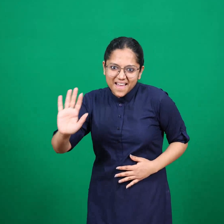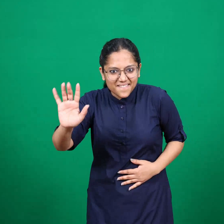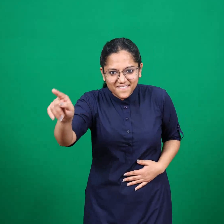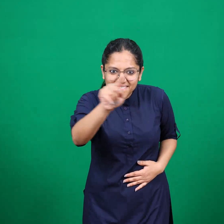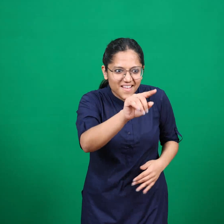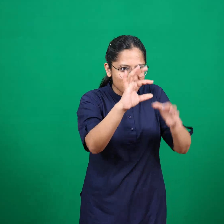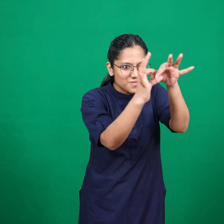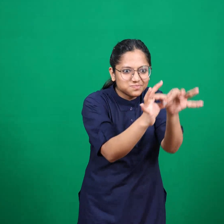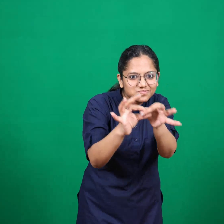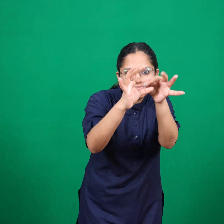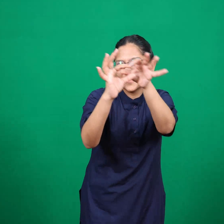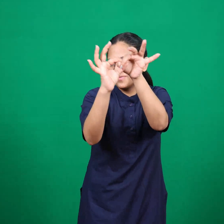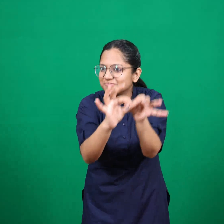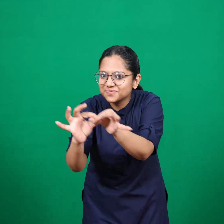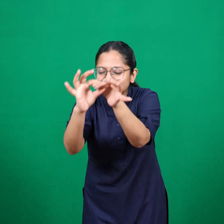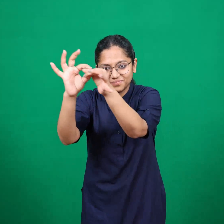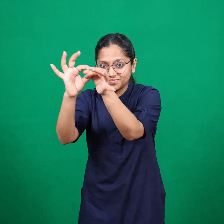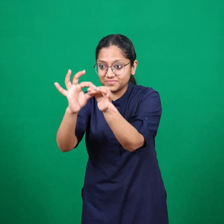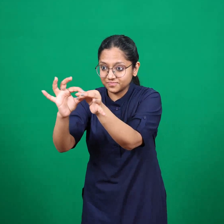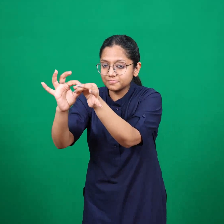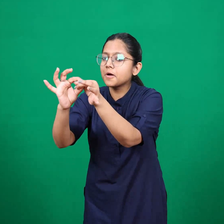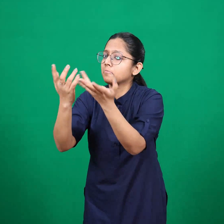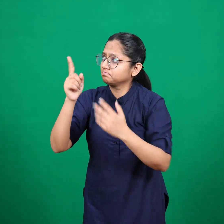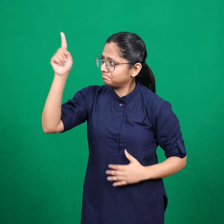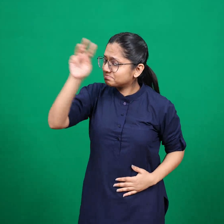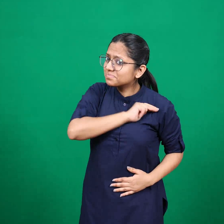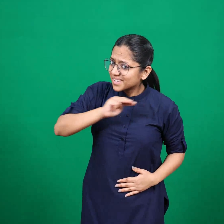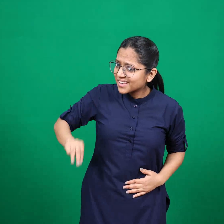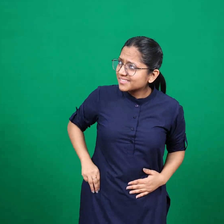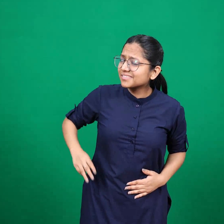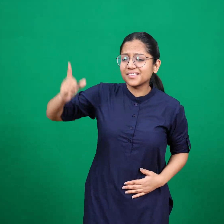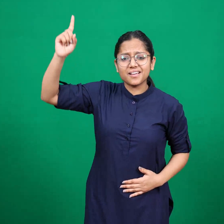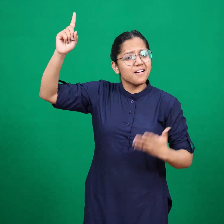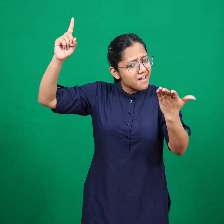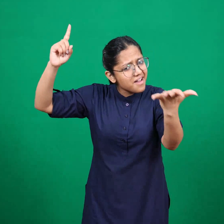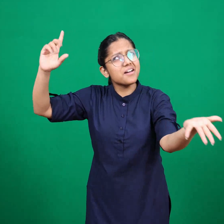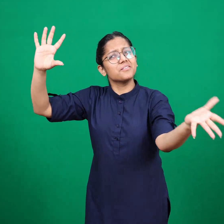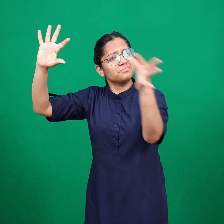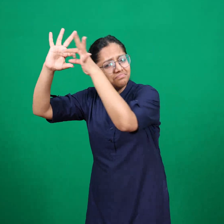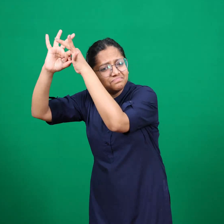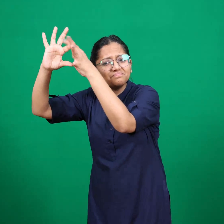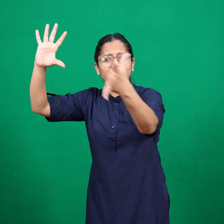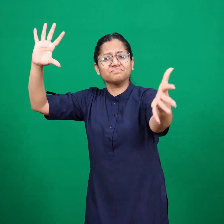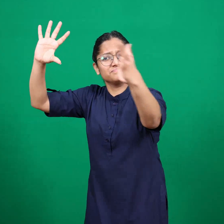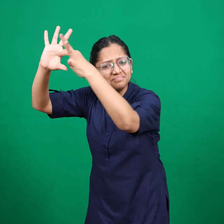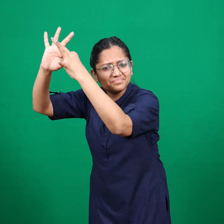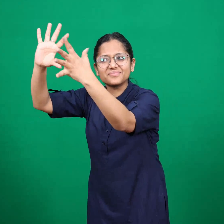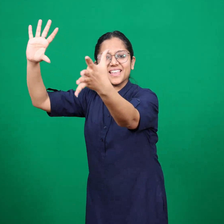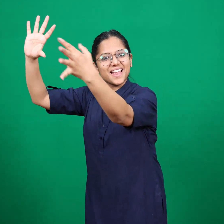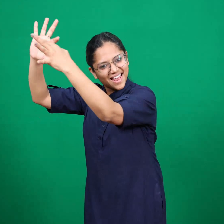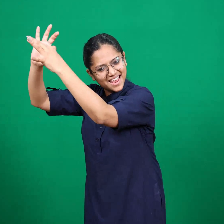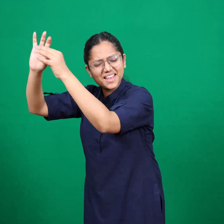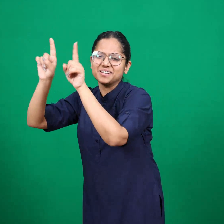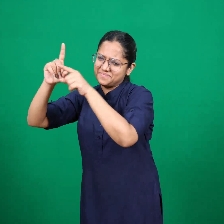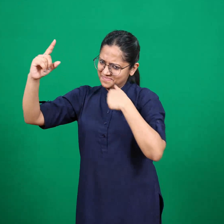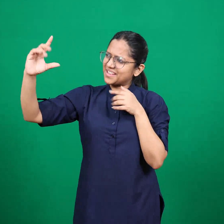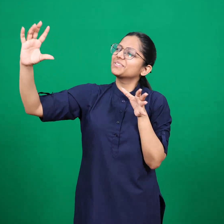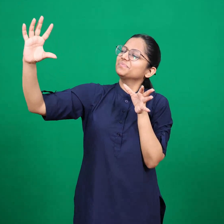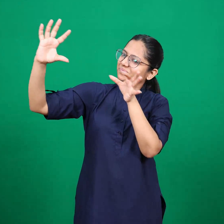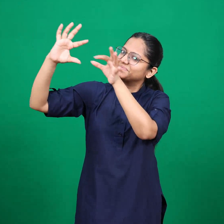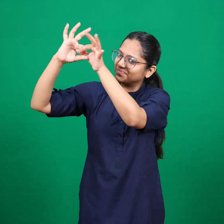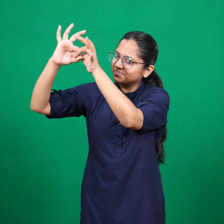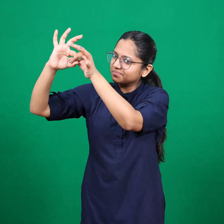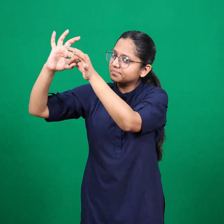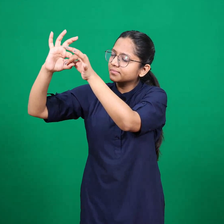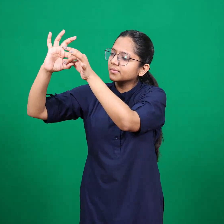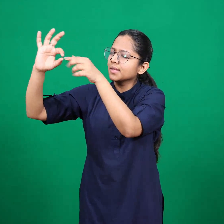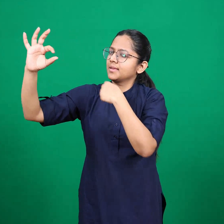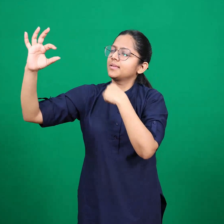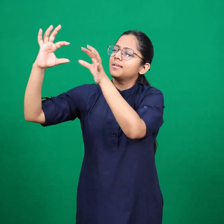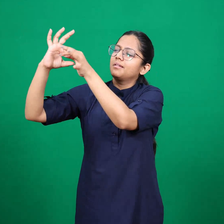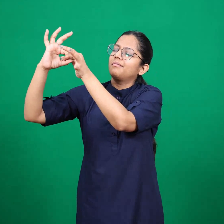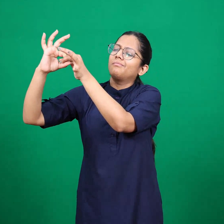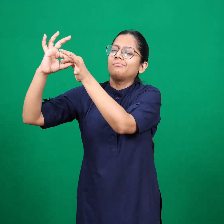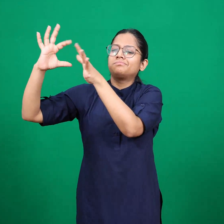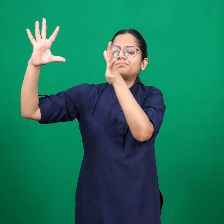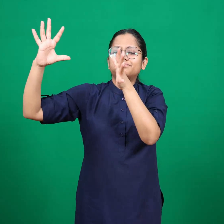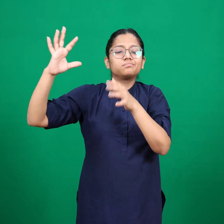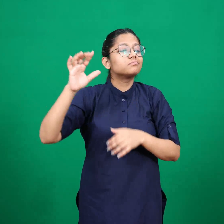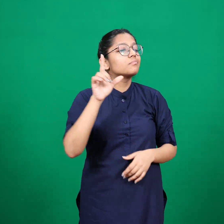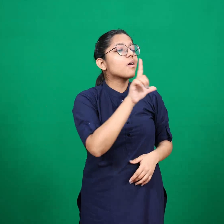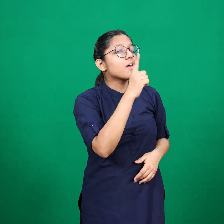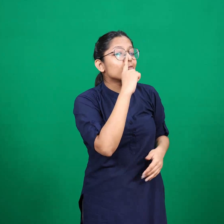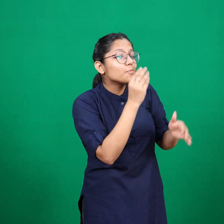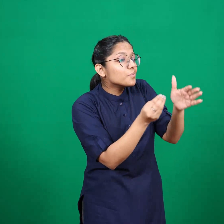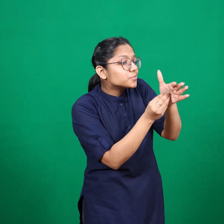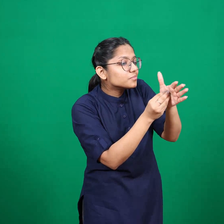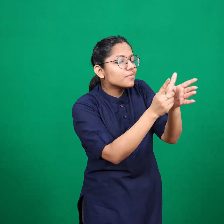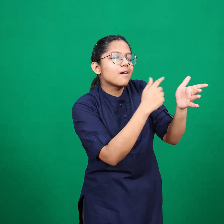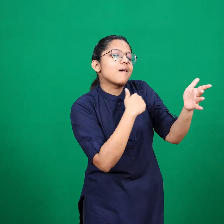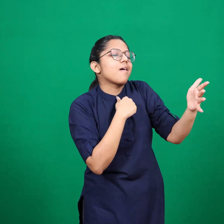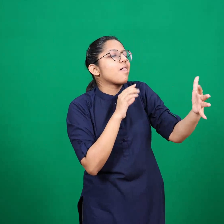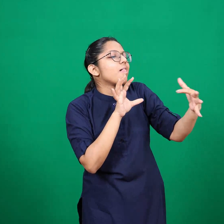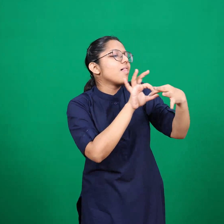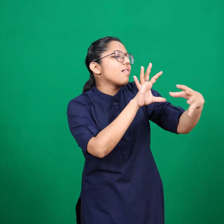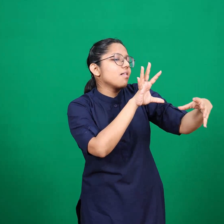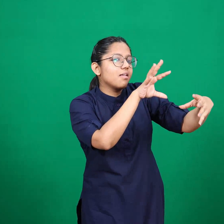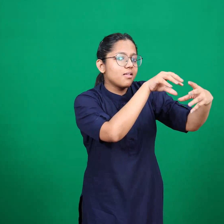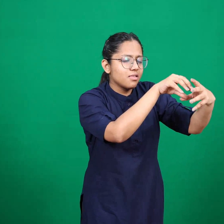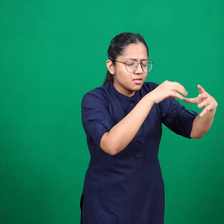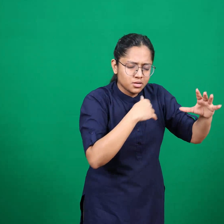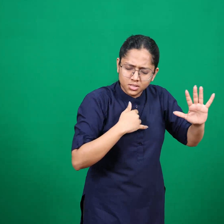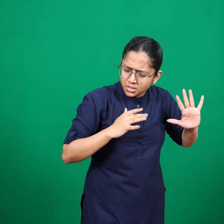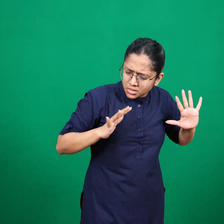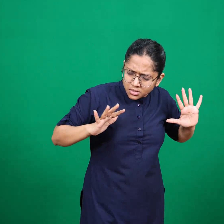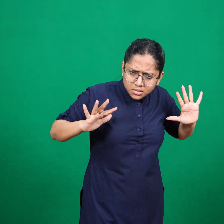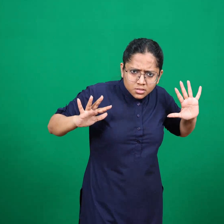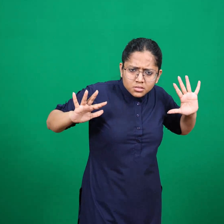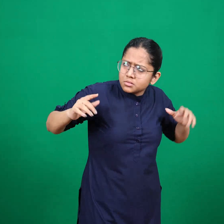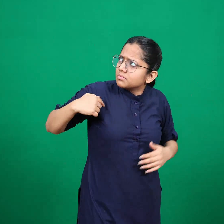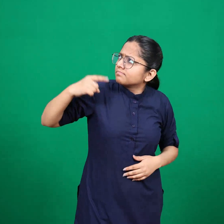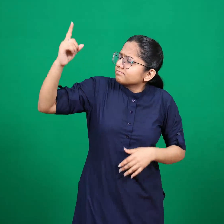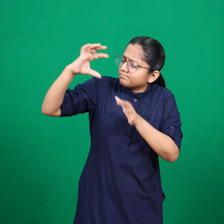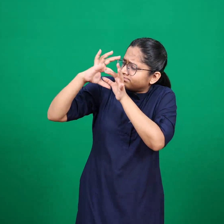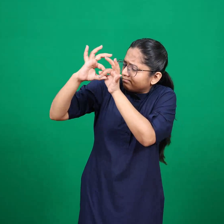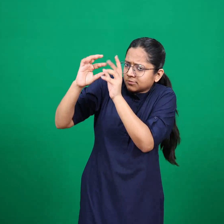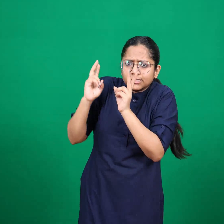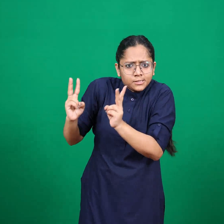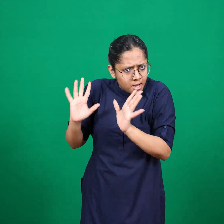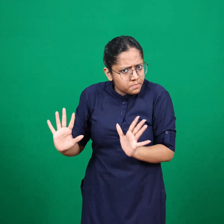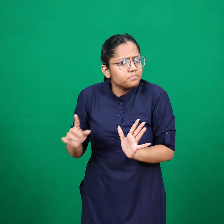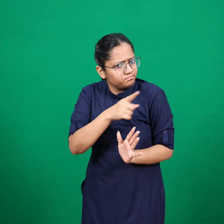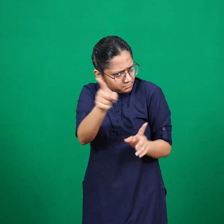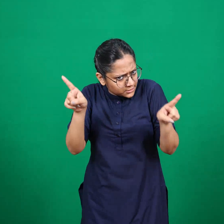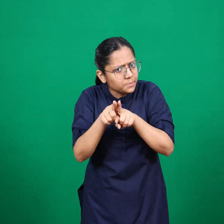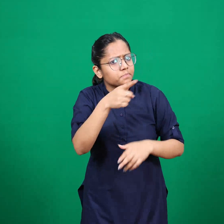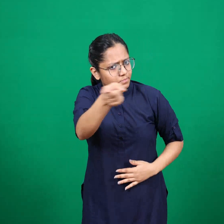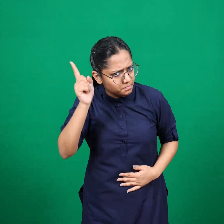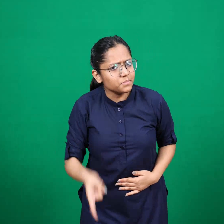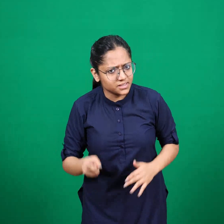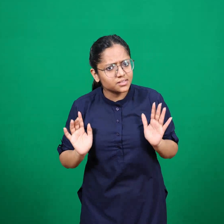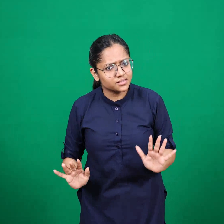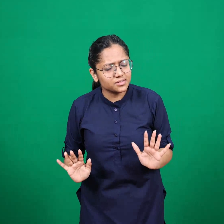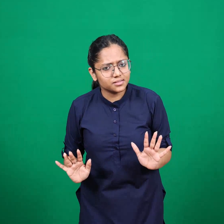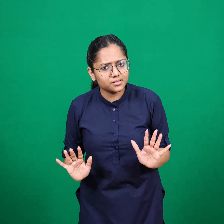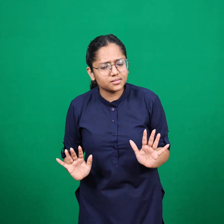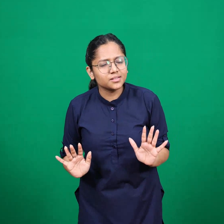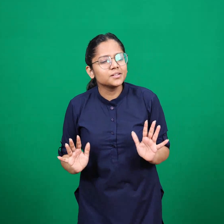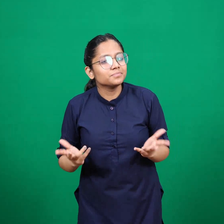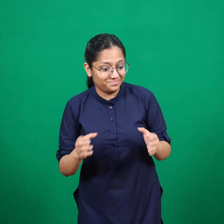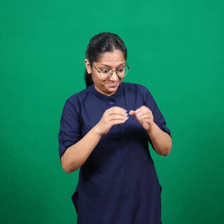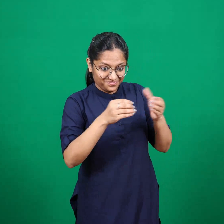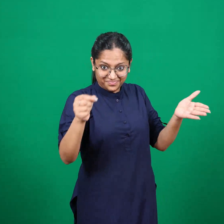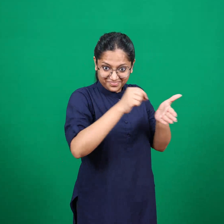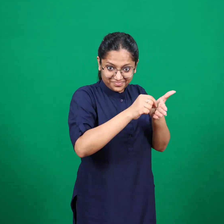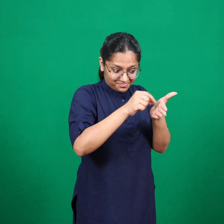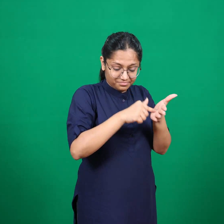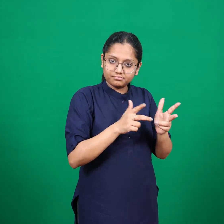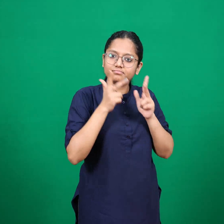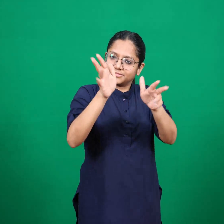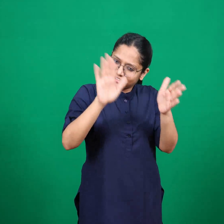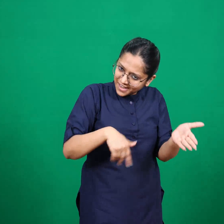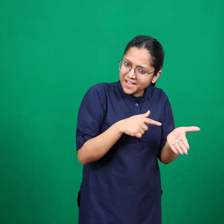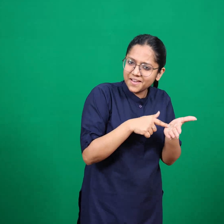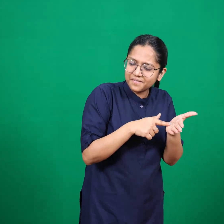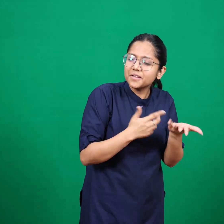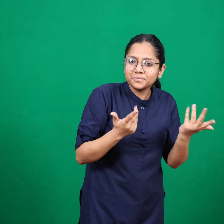Shall I then take the members of Christ and unite them with a prostitute? Never!